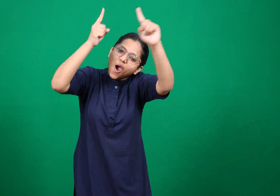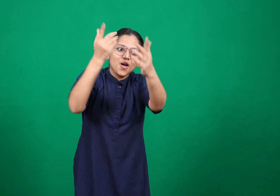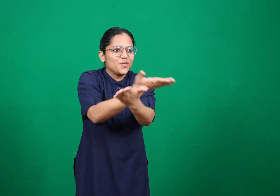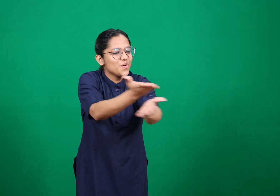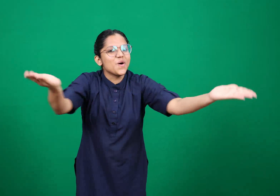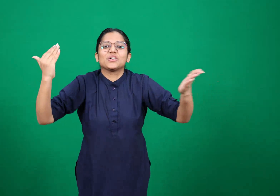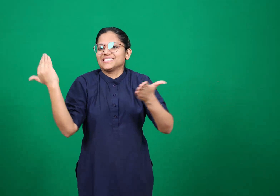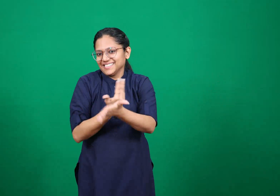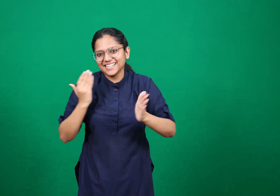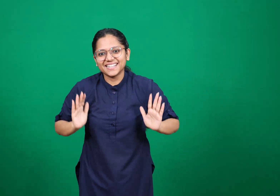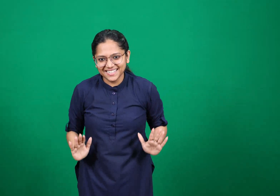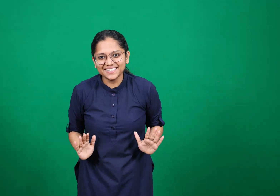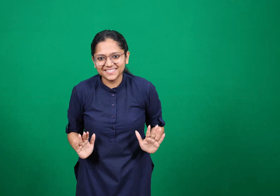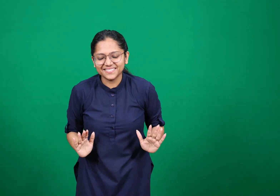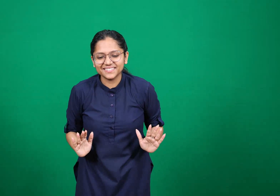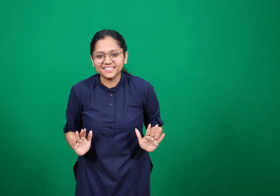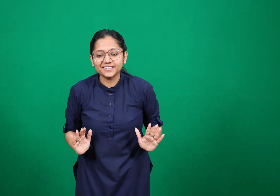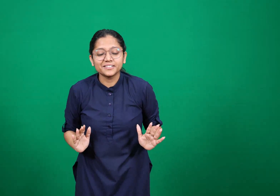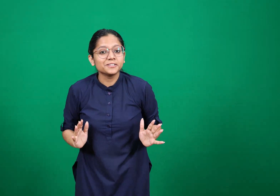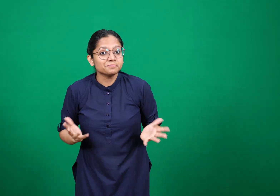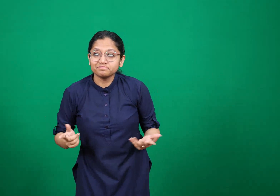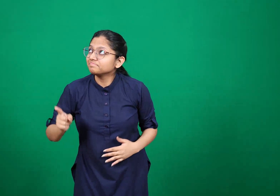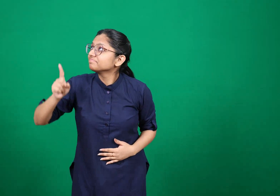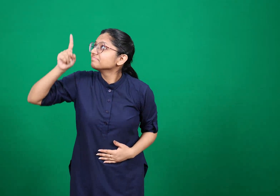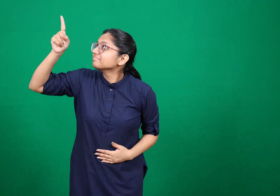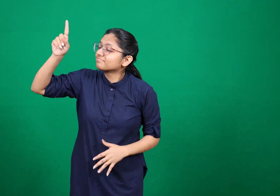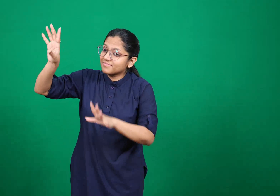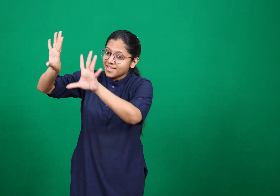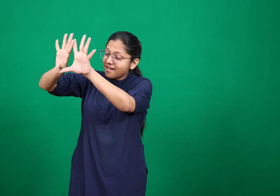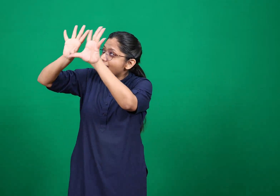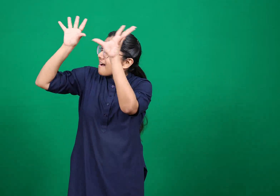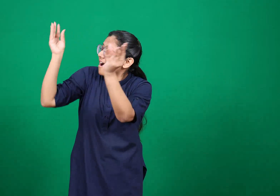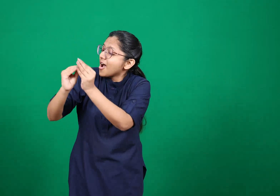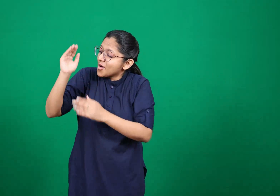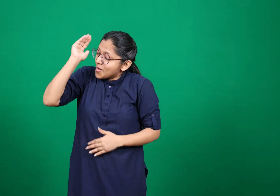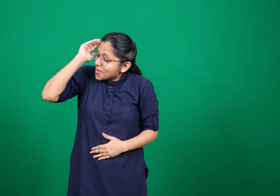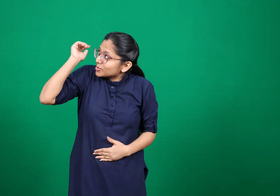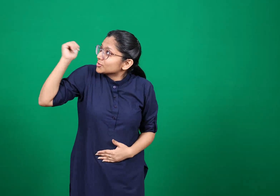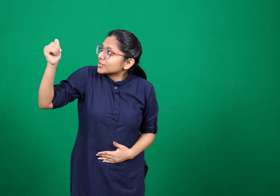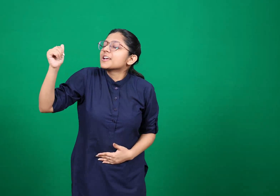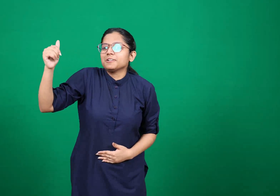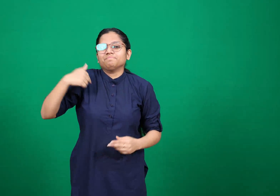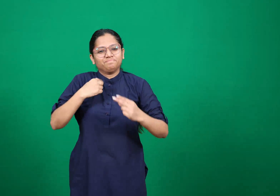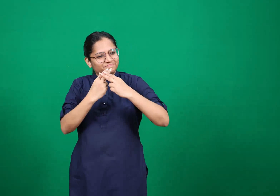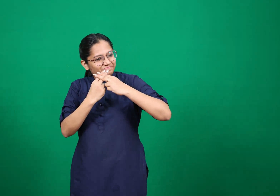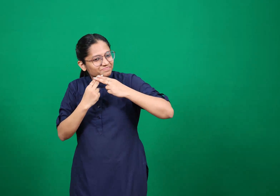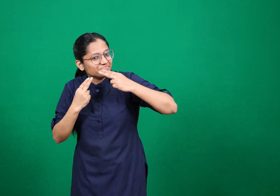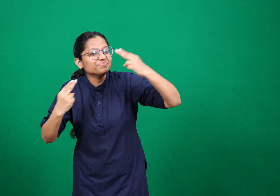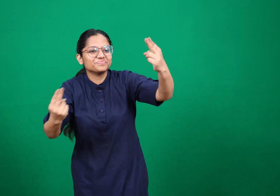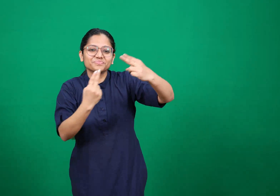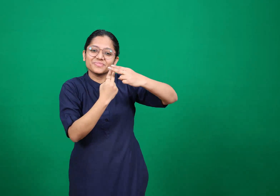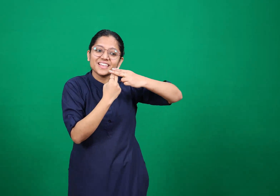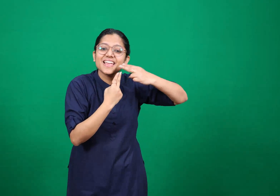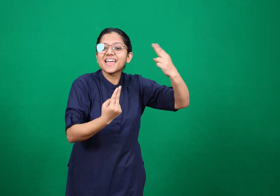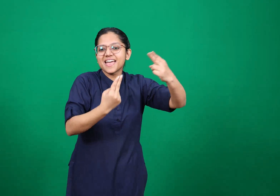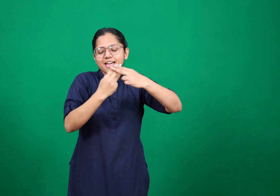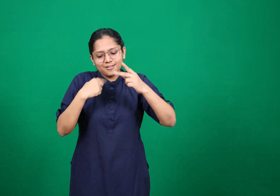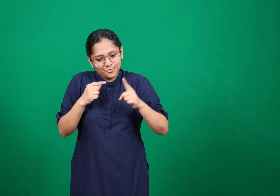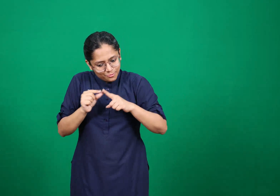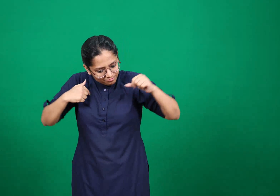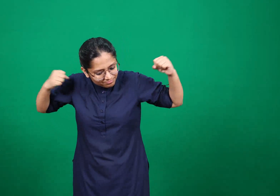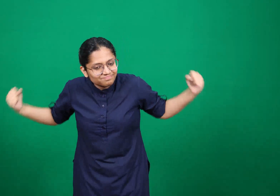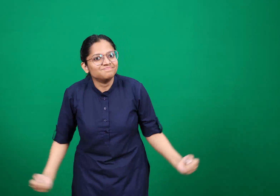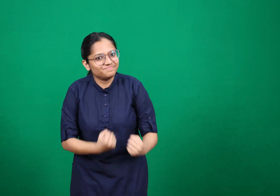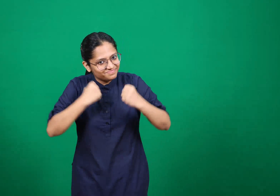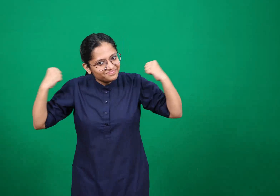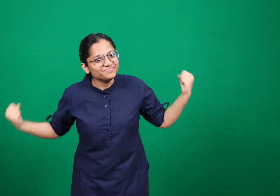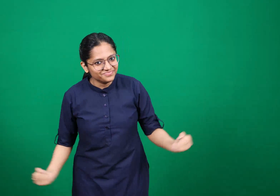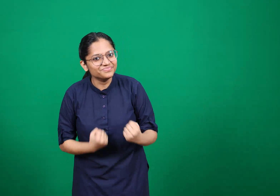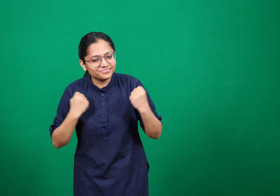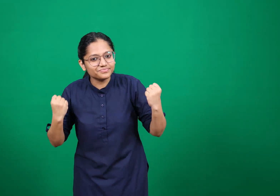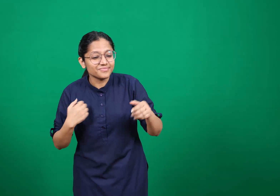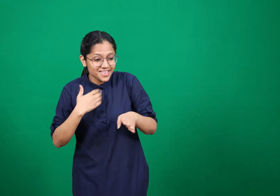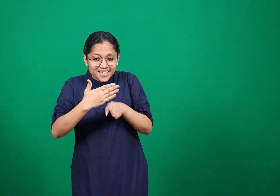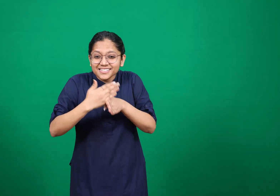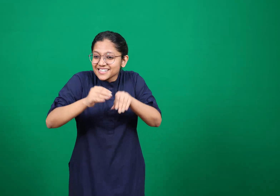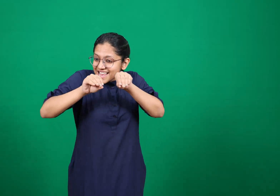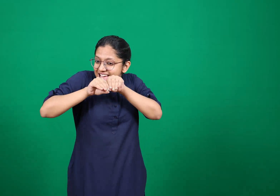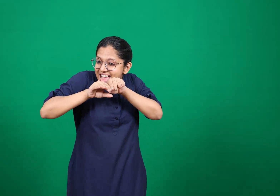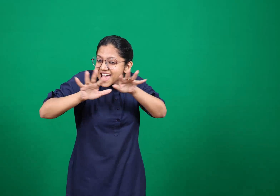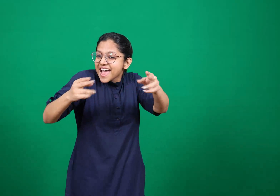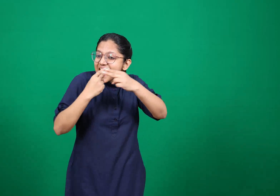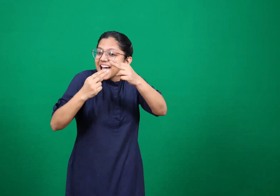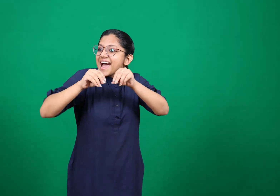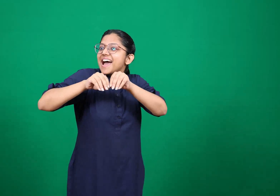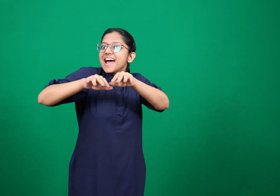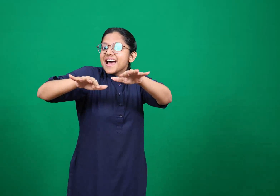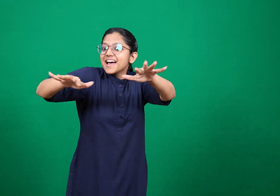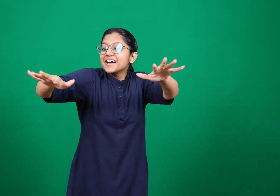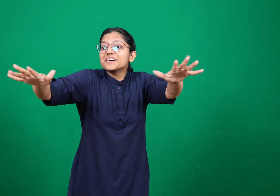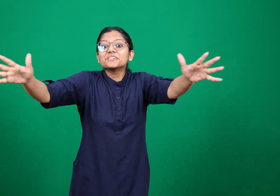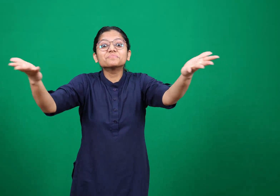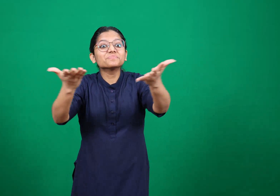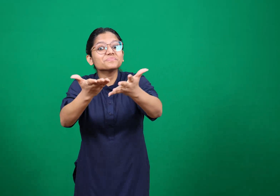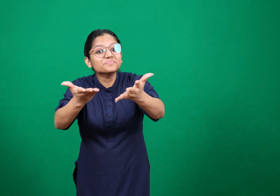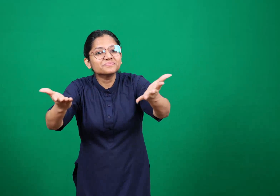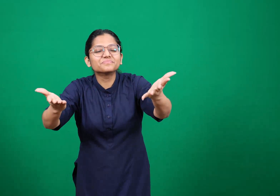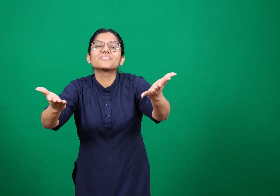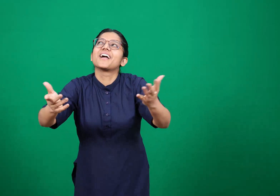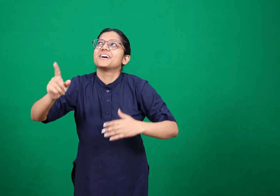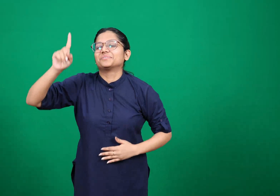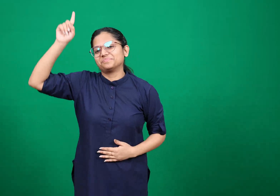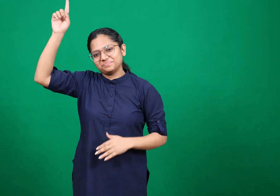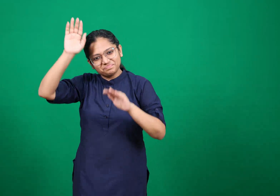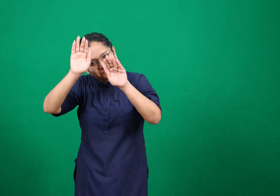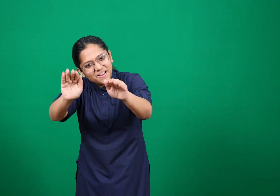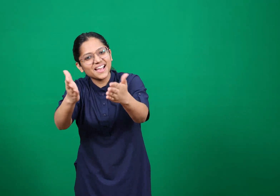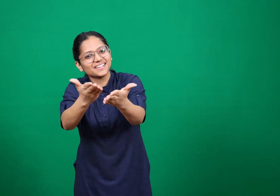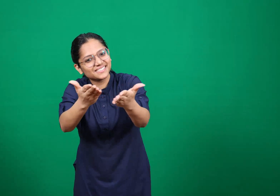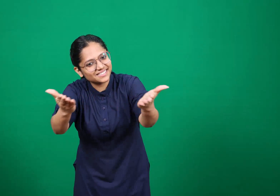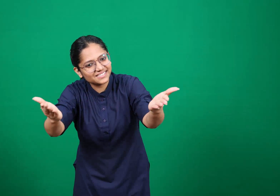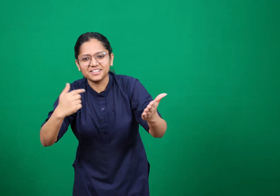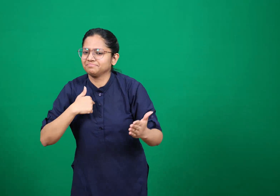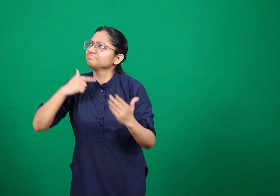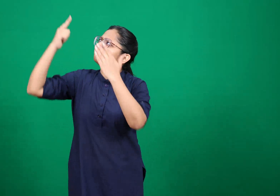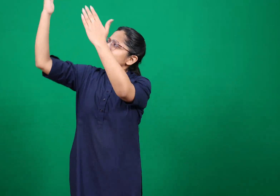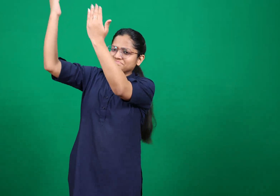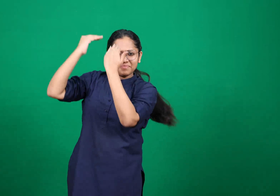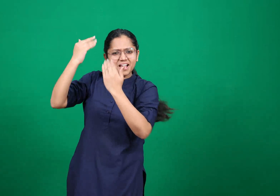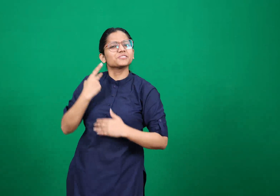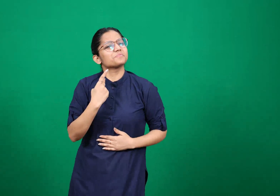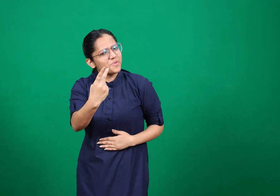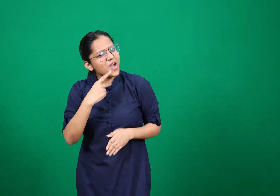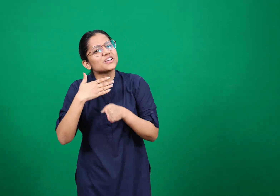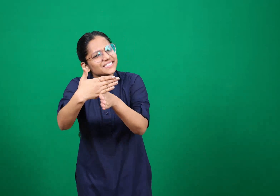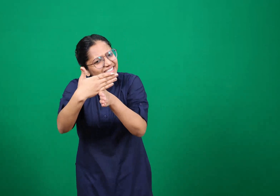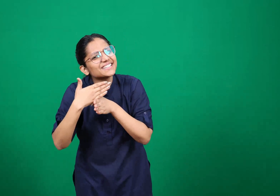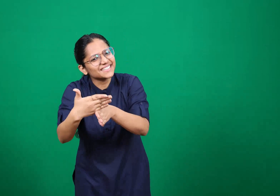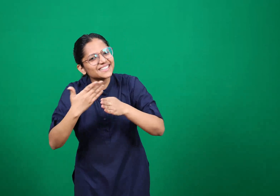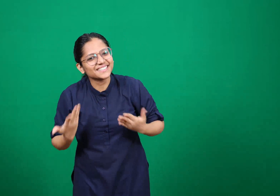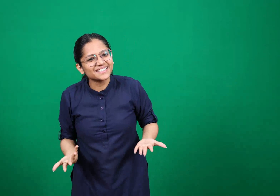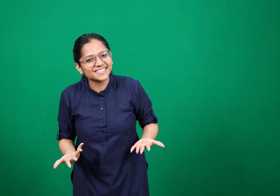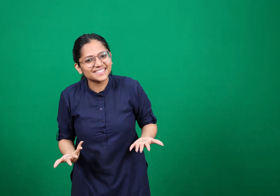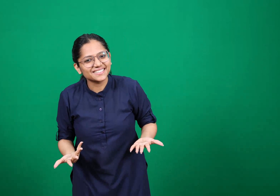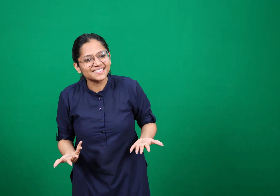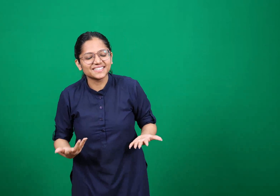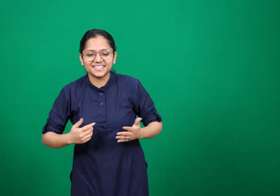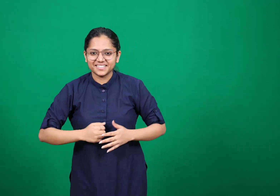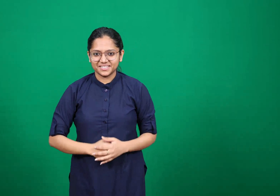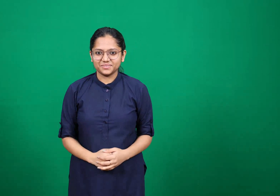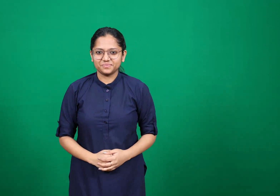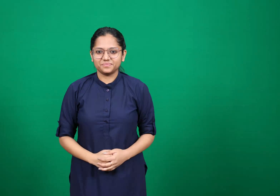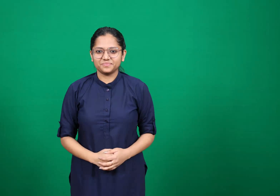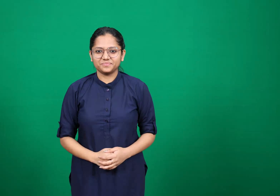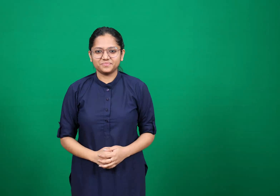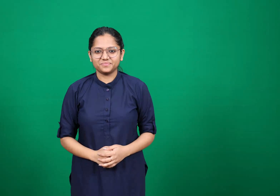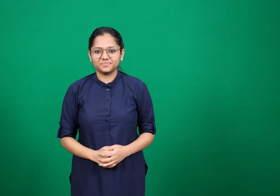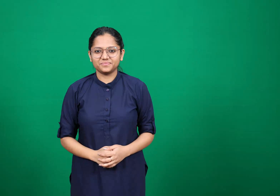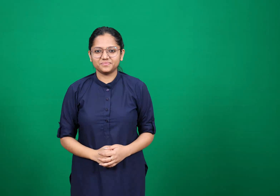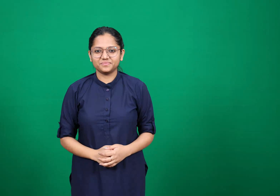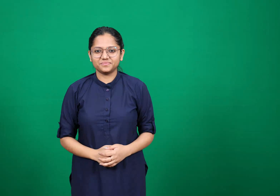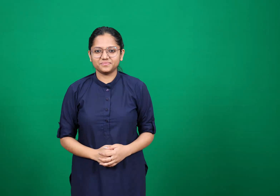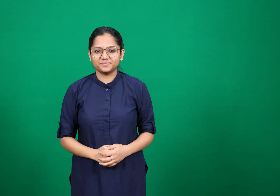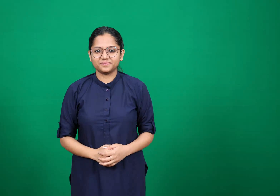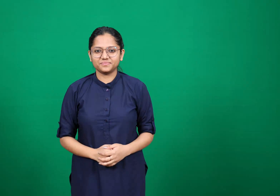I do all this for the sake of the gospel, so that I may share in its blessings.